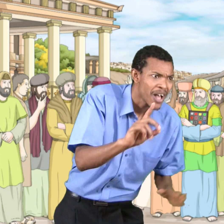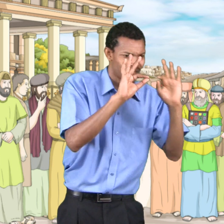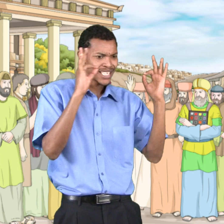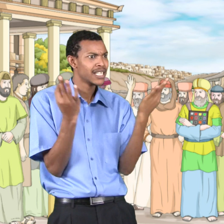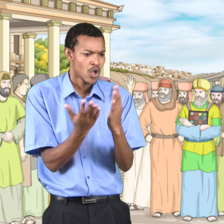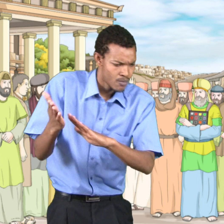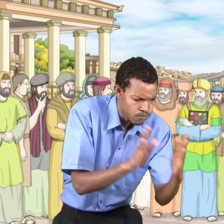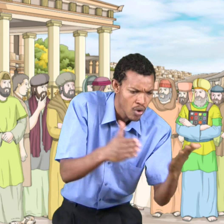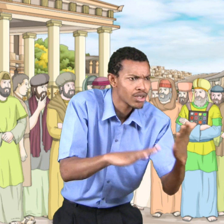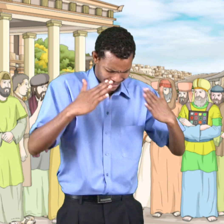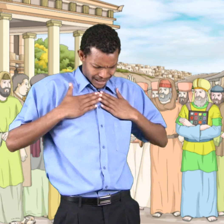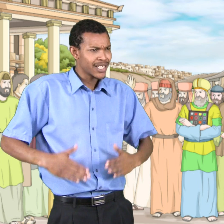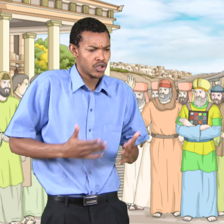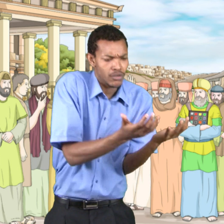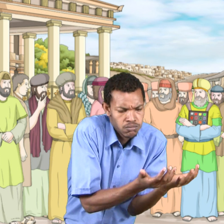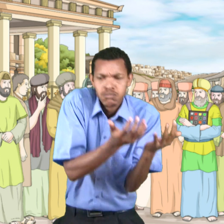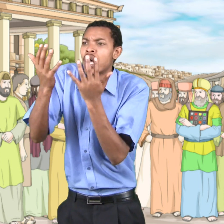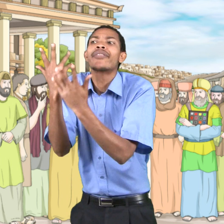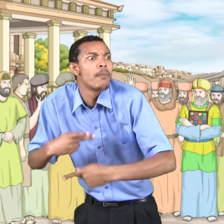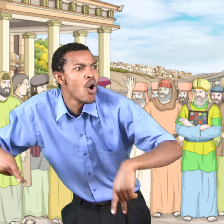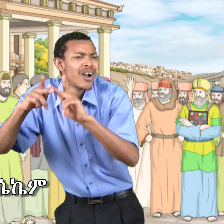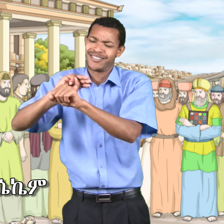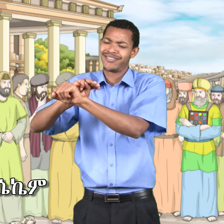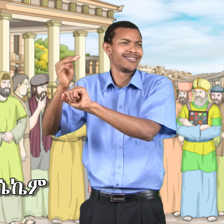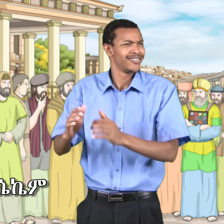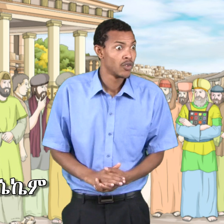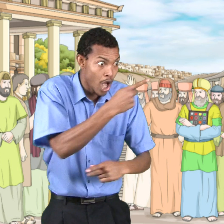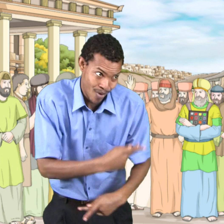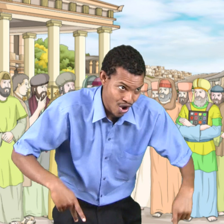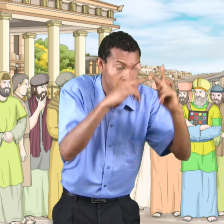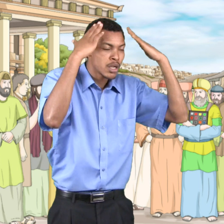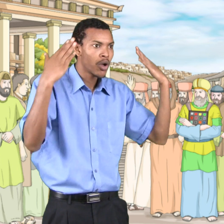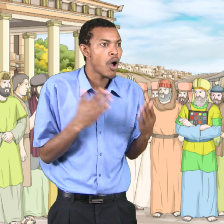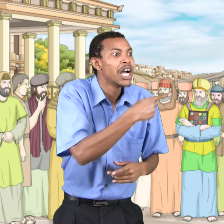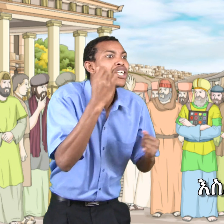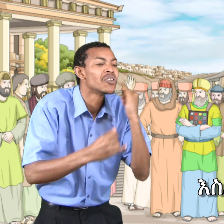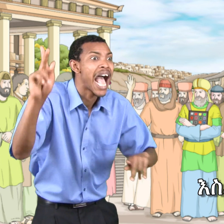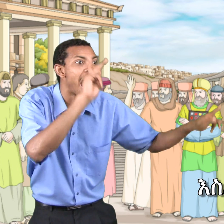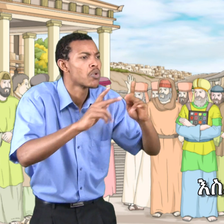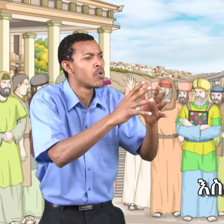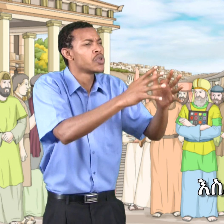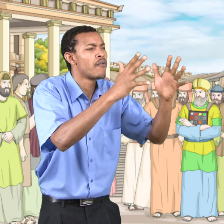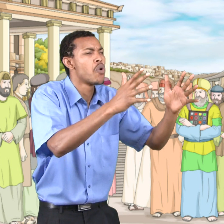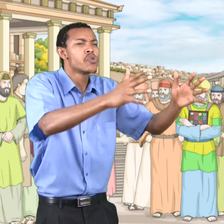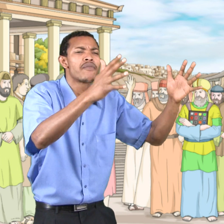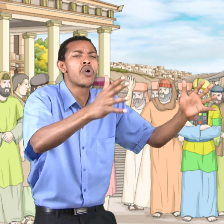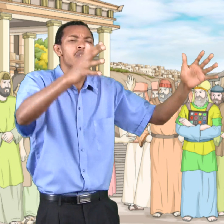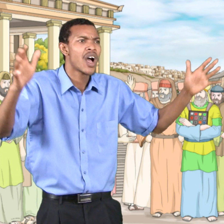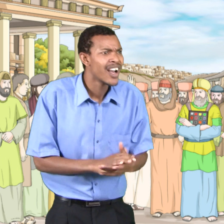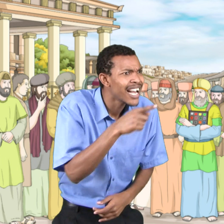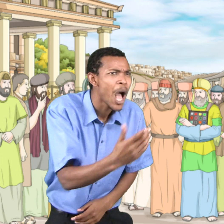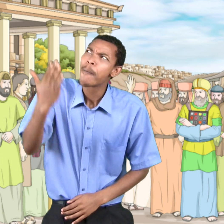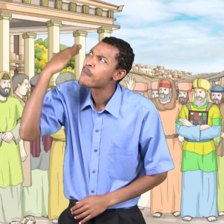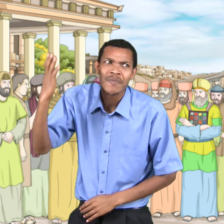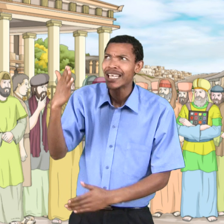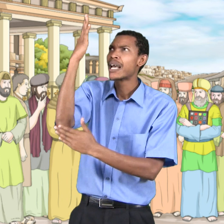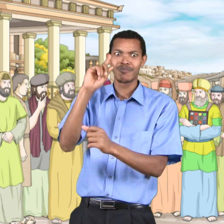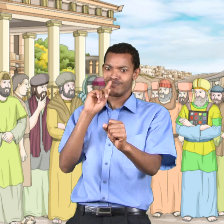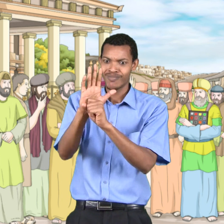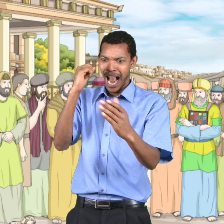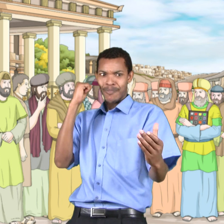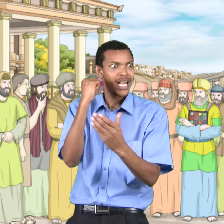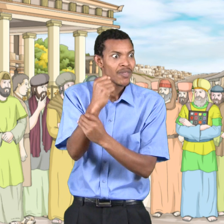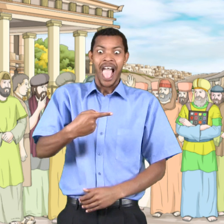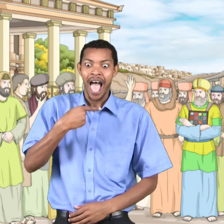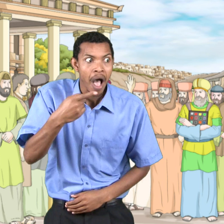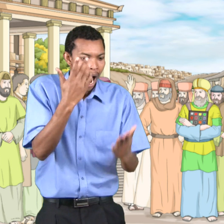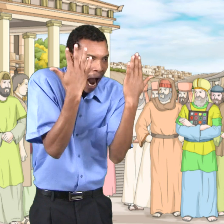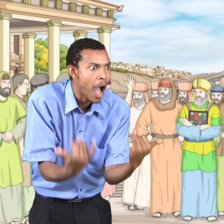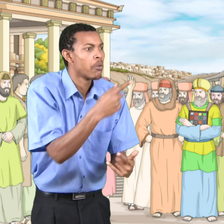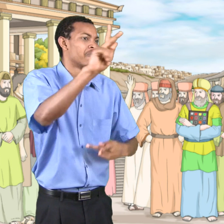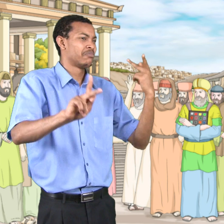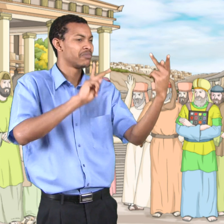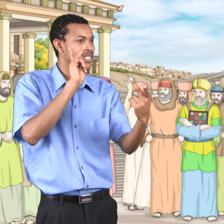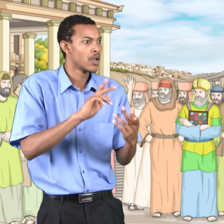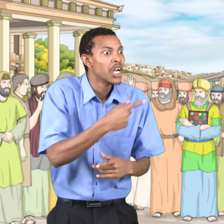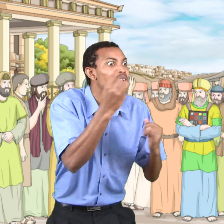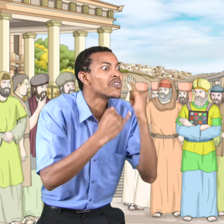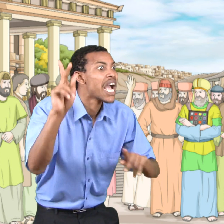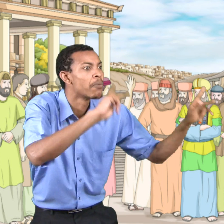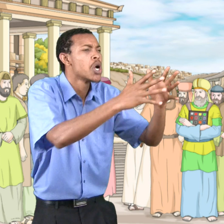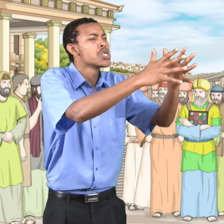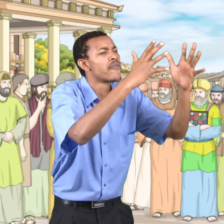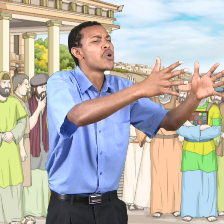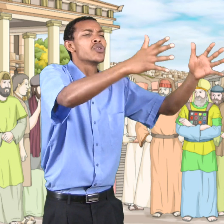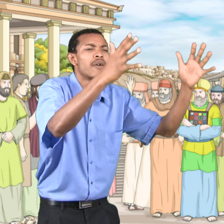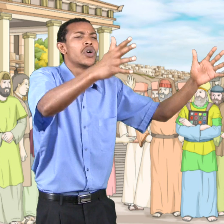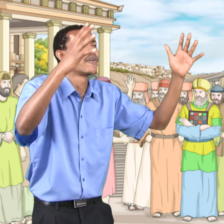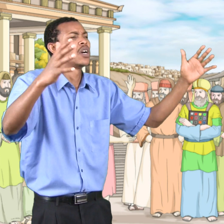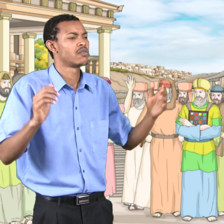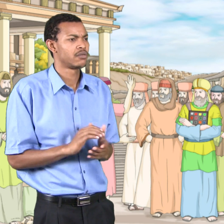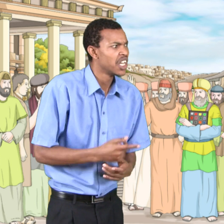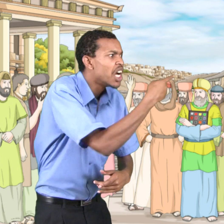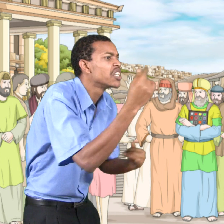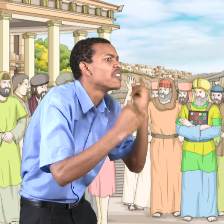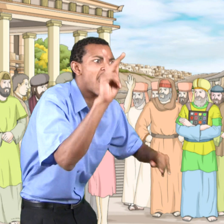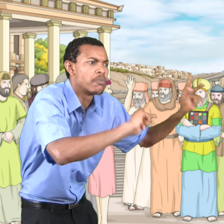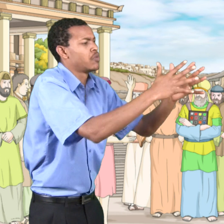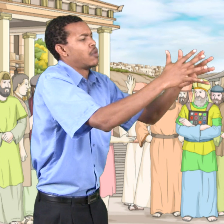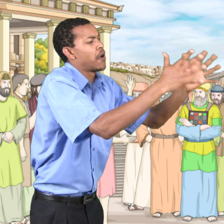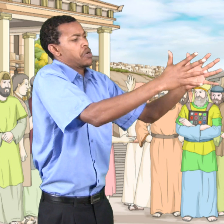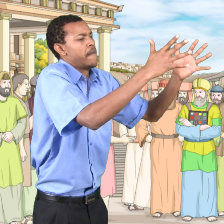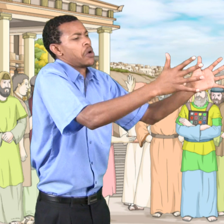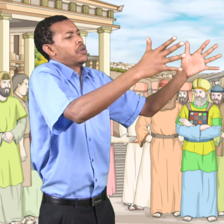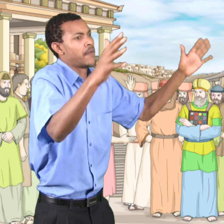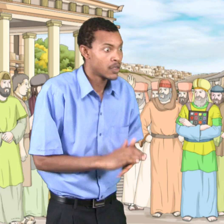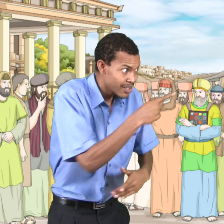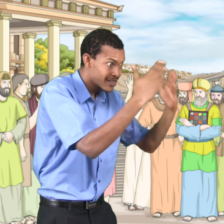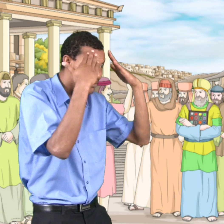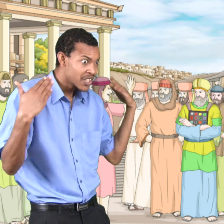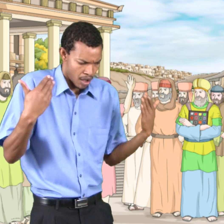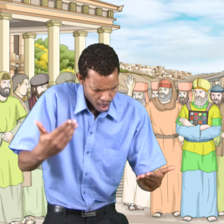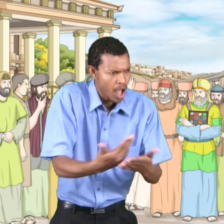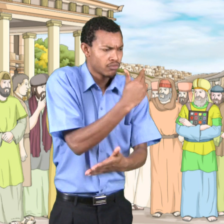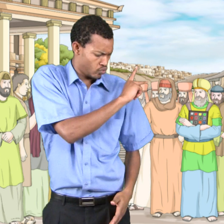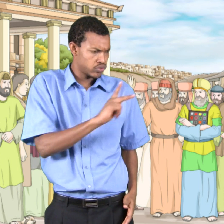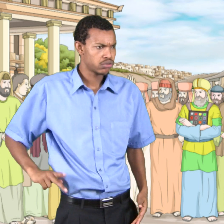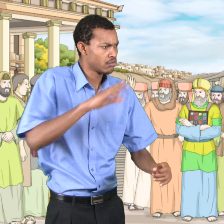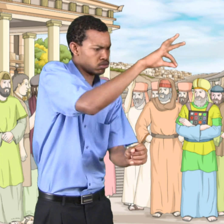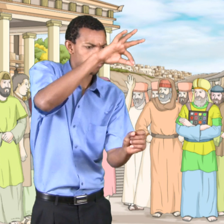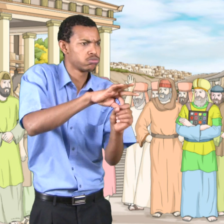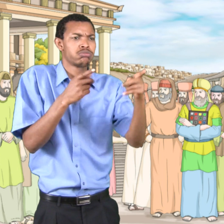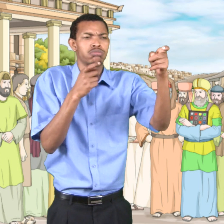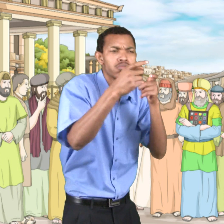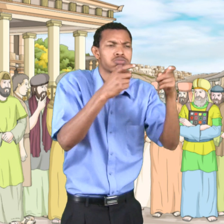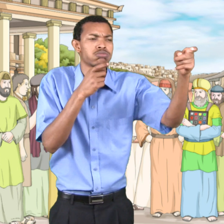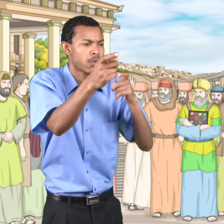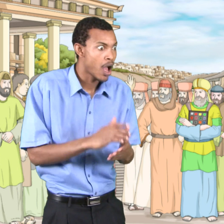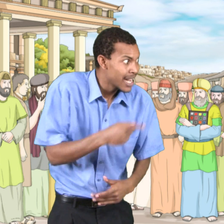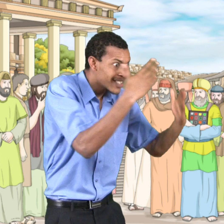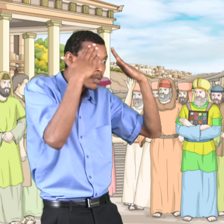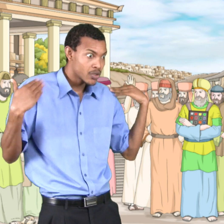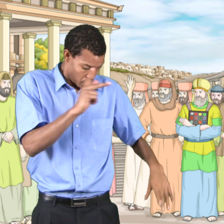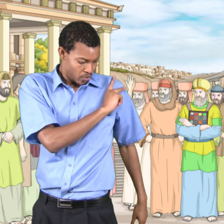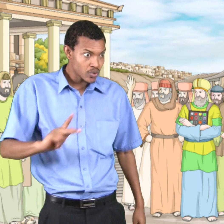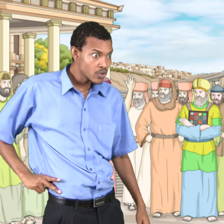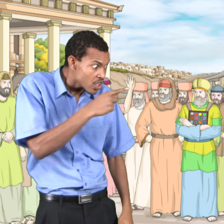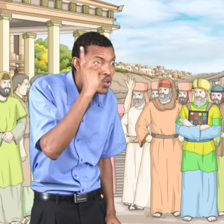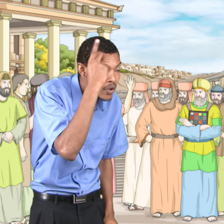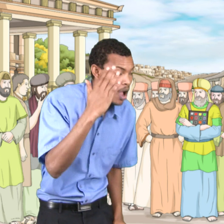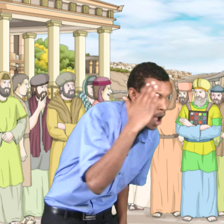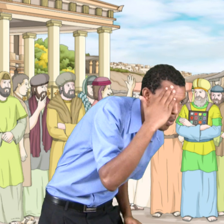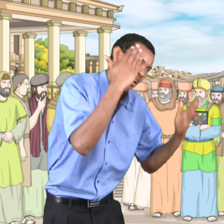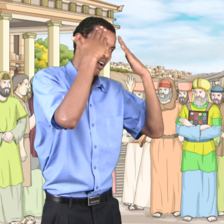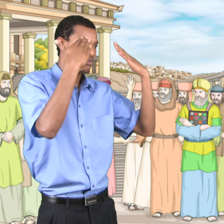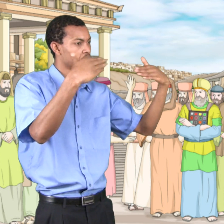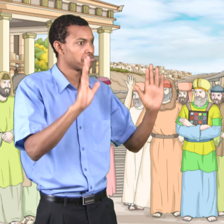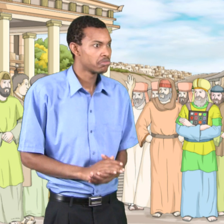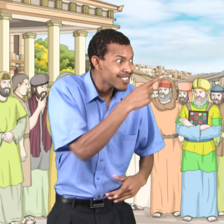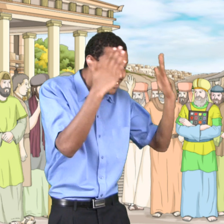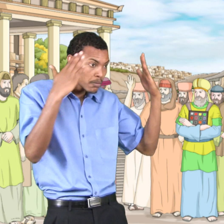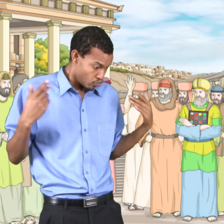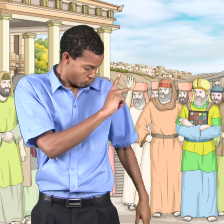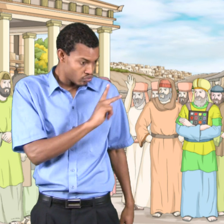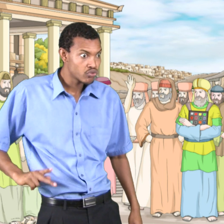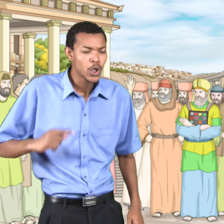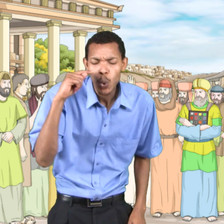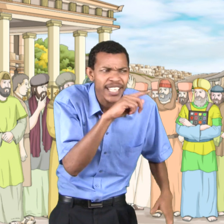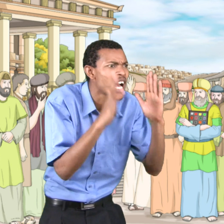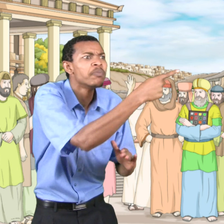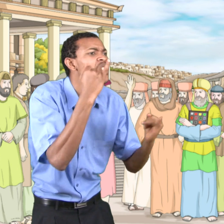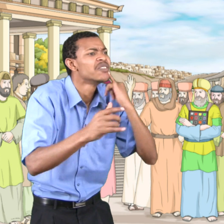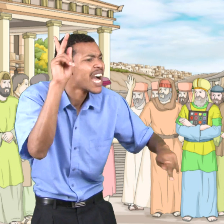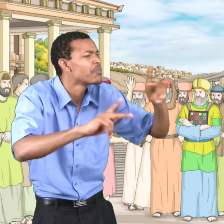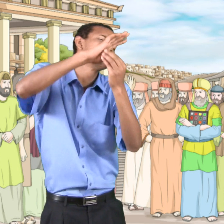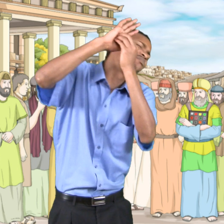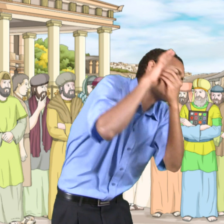As the time drew near for God to fulfill His promise to Abraham, our people in Egypt increased greatly in number. Then another king, who knew nothing of Joseph, arose over Egypt.